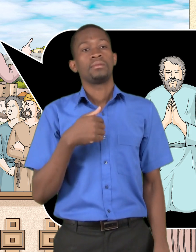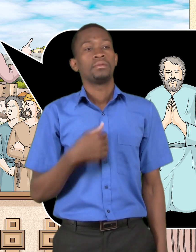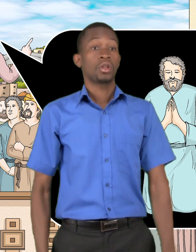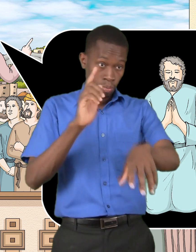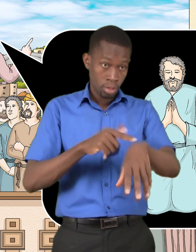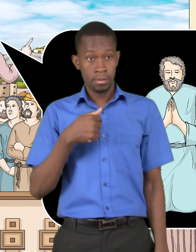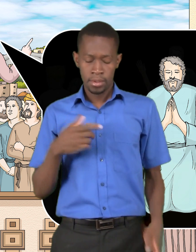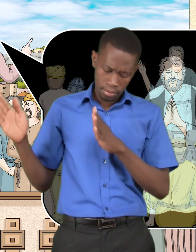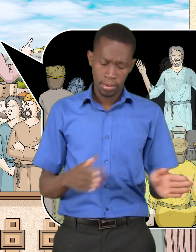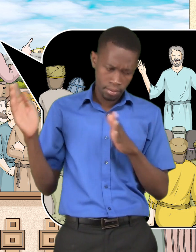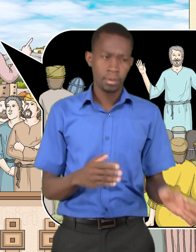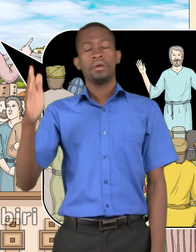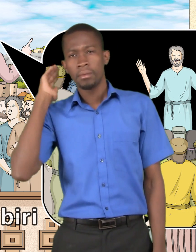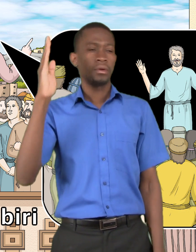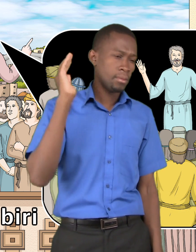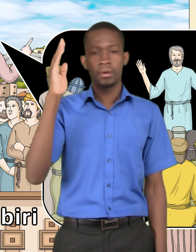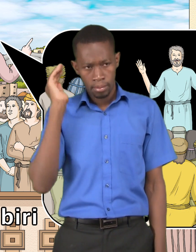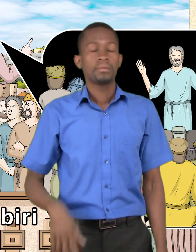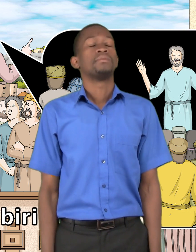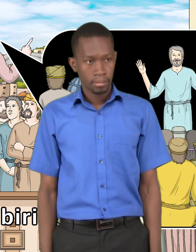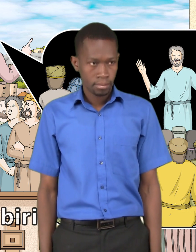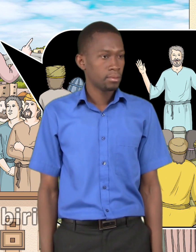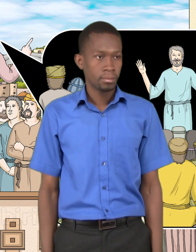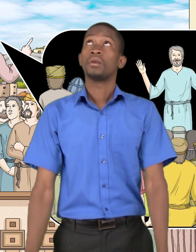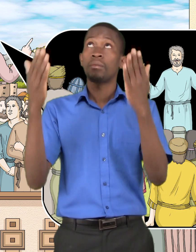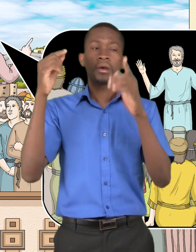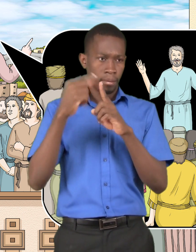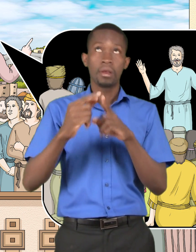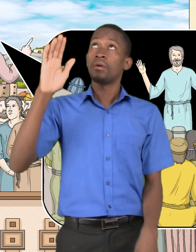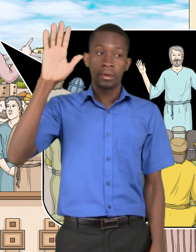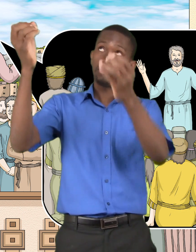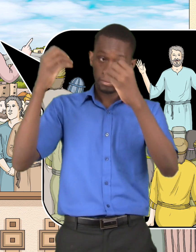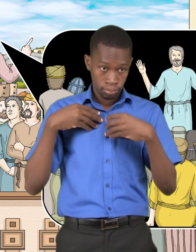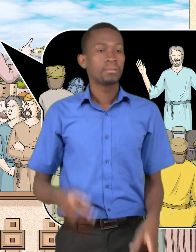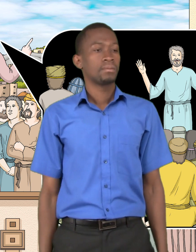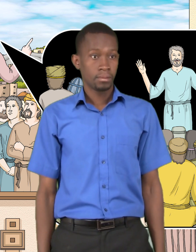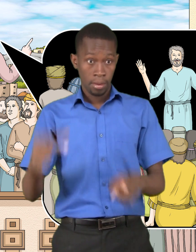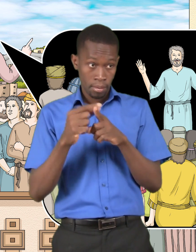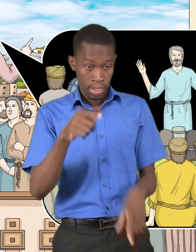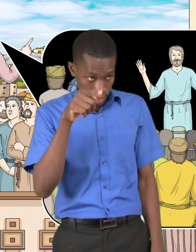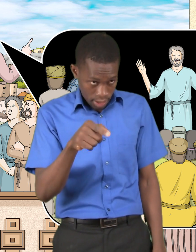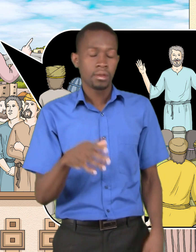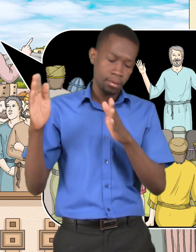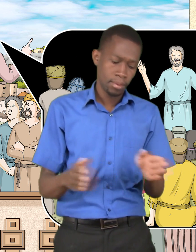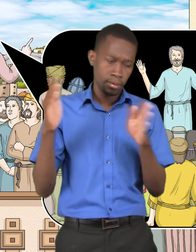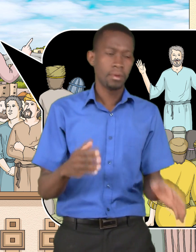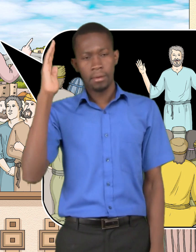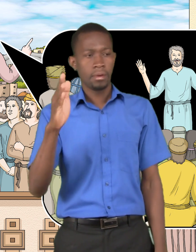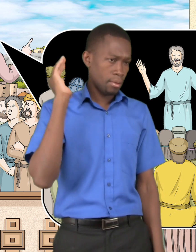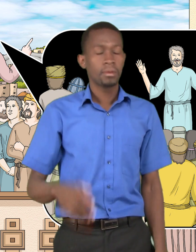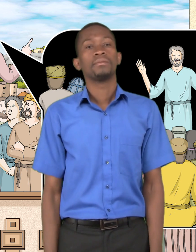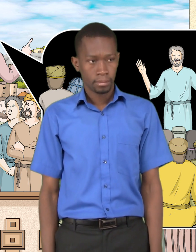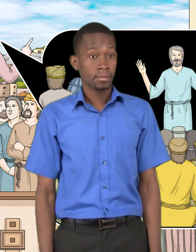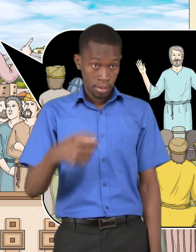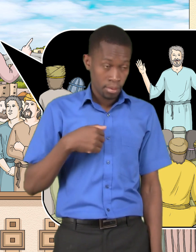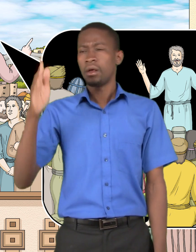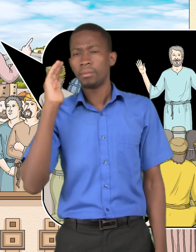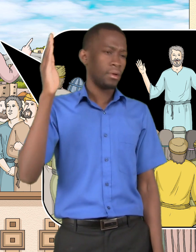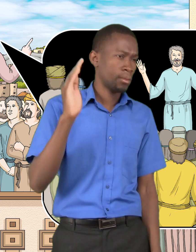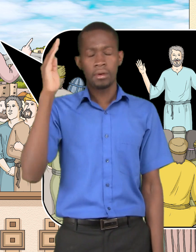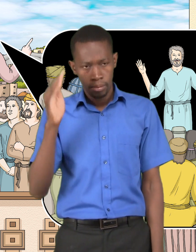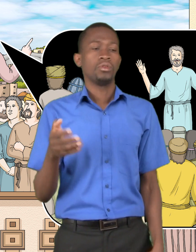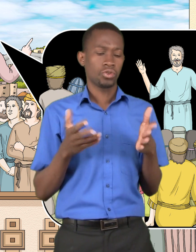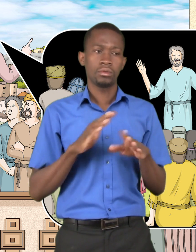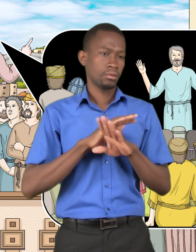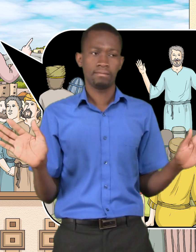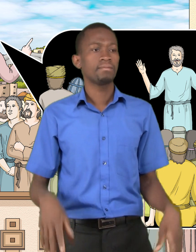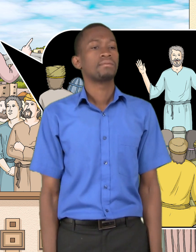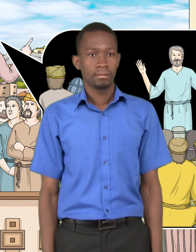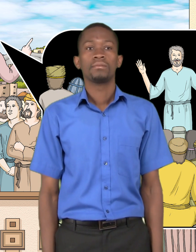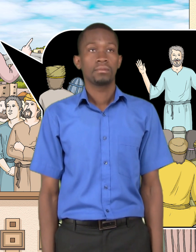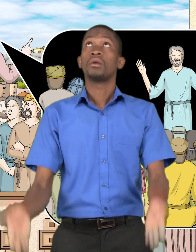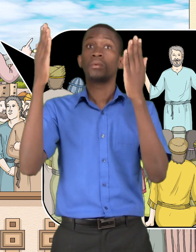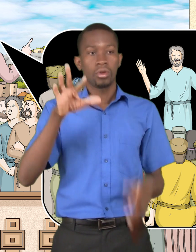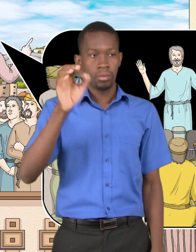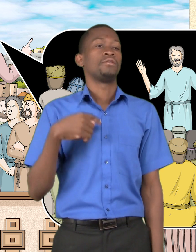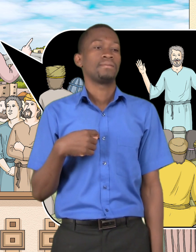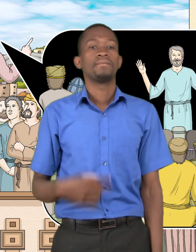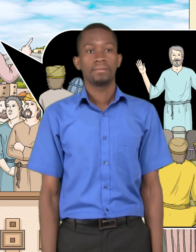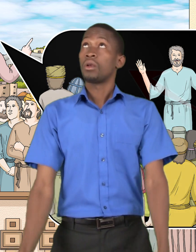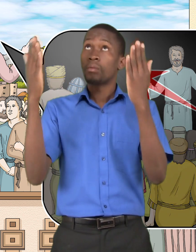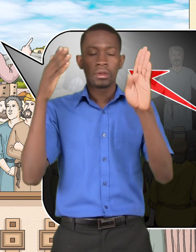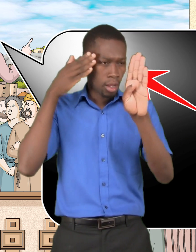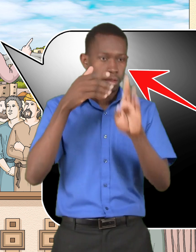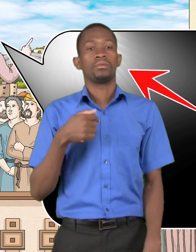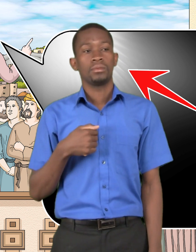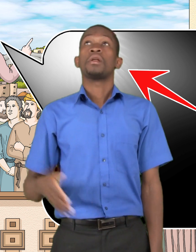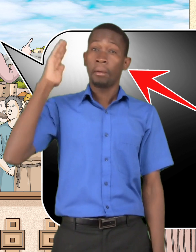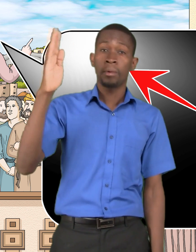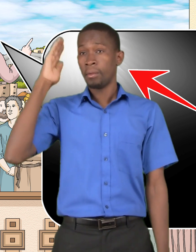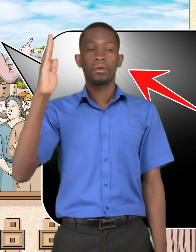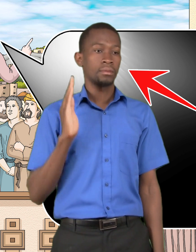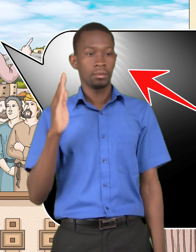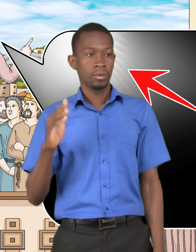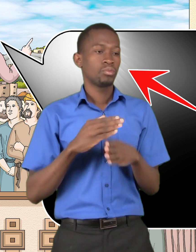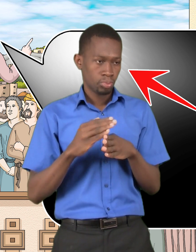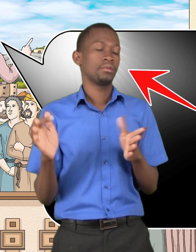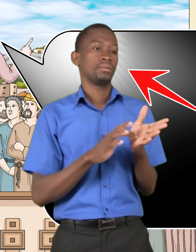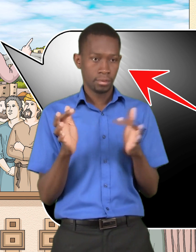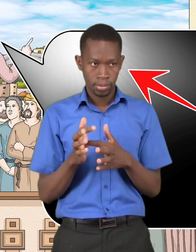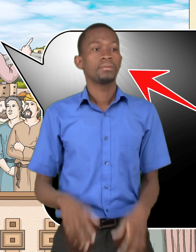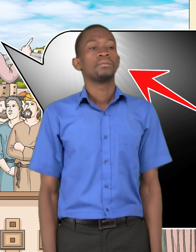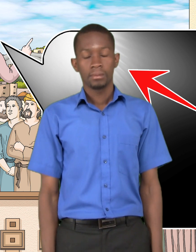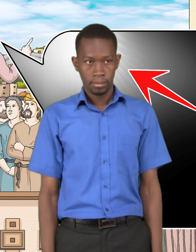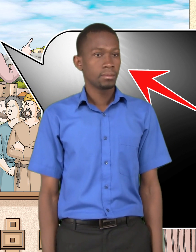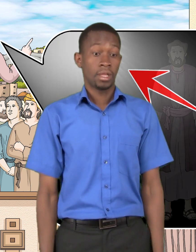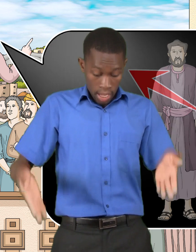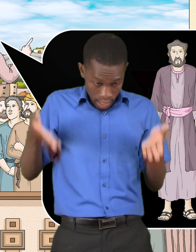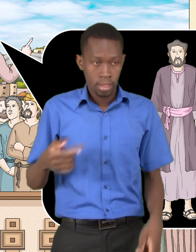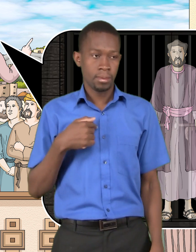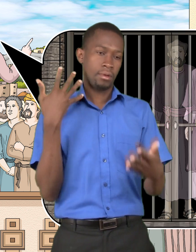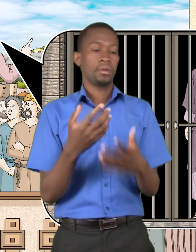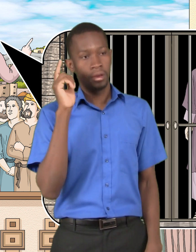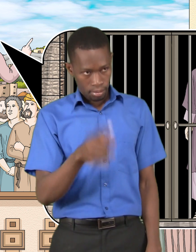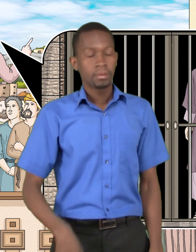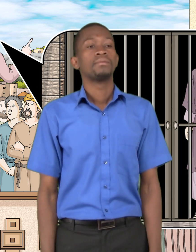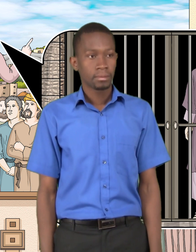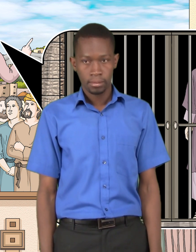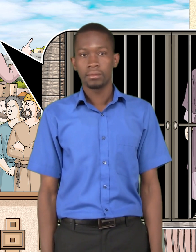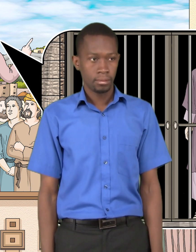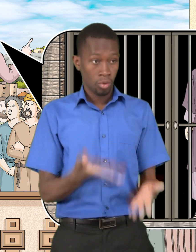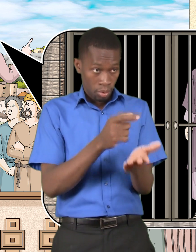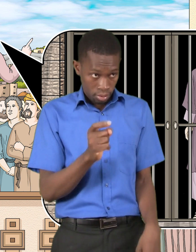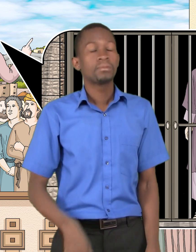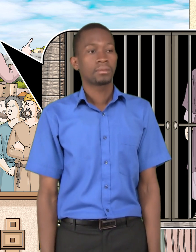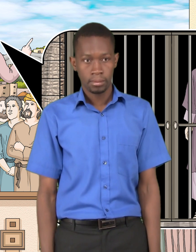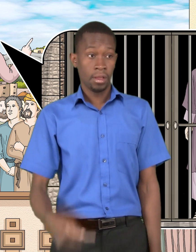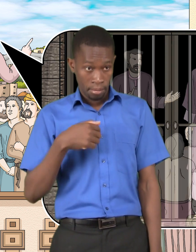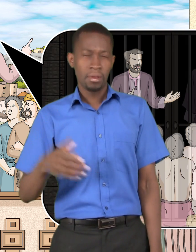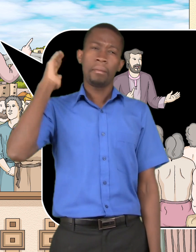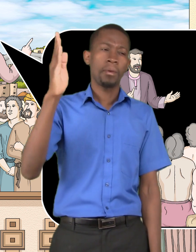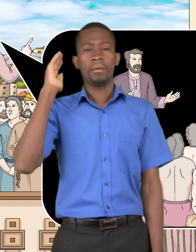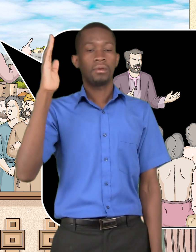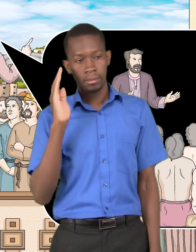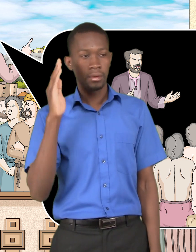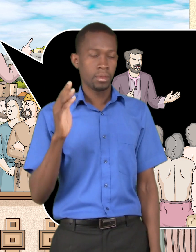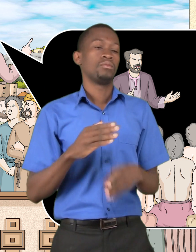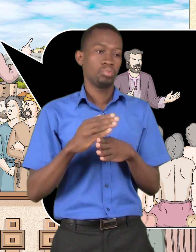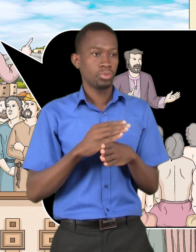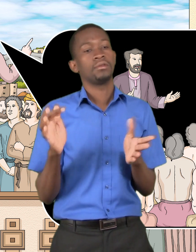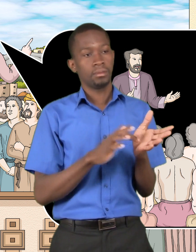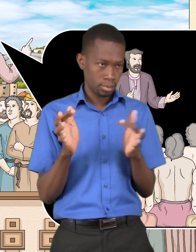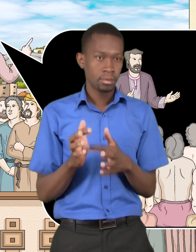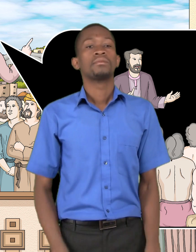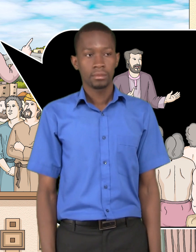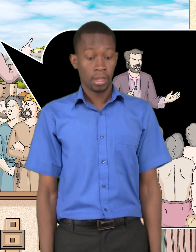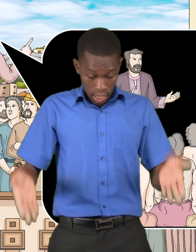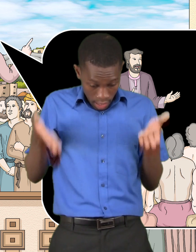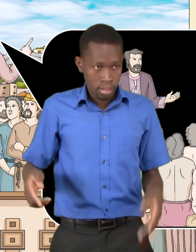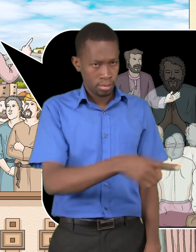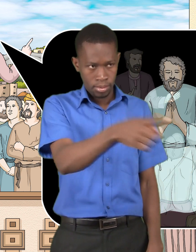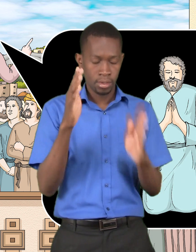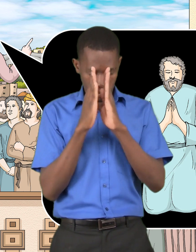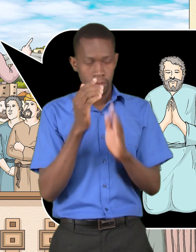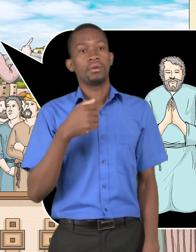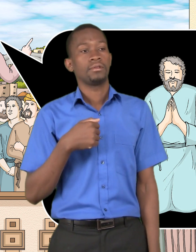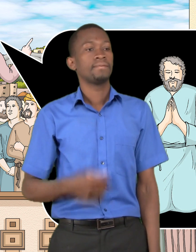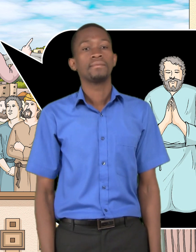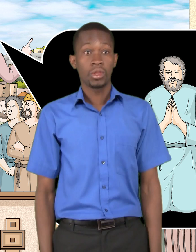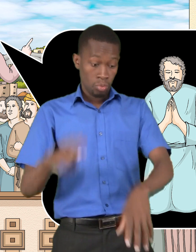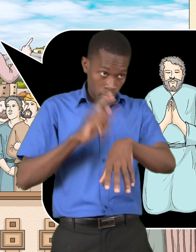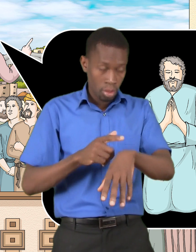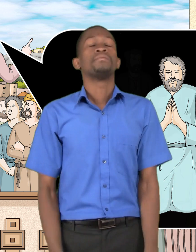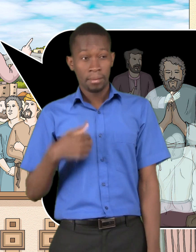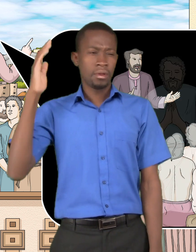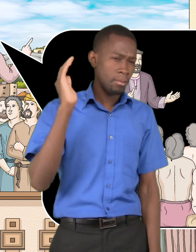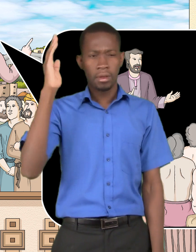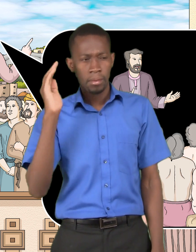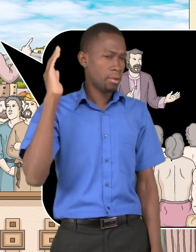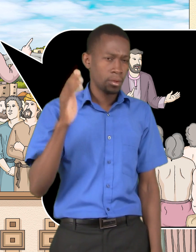Pray also for me, that whenever I open my mouth, words may be given me so that I will boldly make known the mystery of the gospel, for which I am an ambassador in chains.